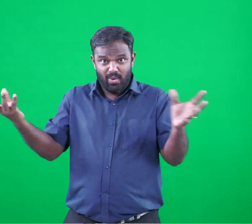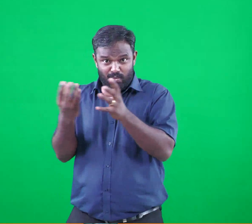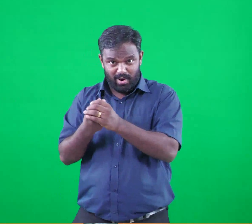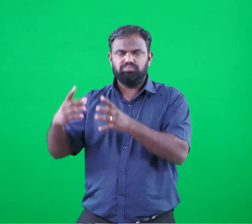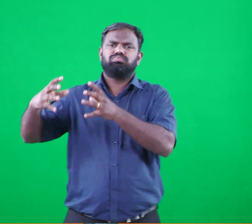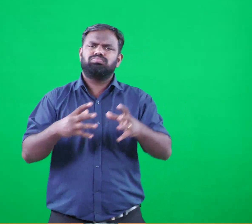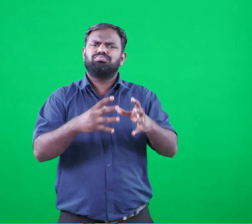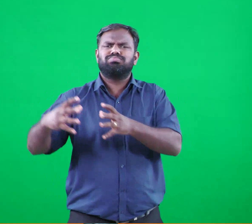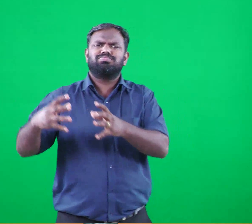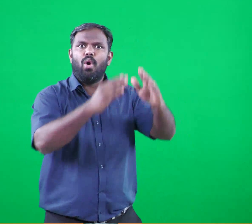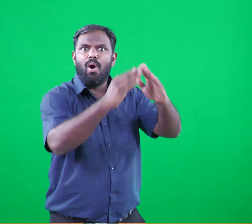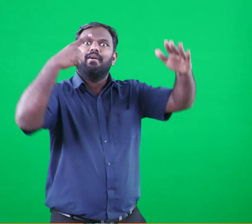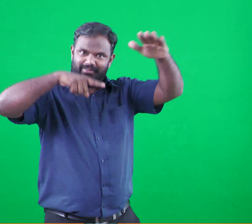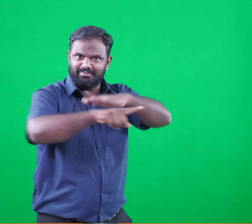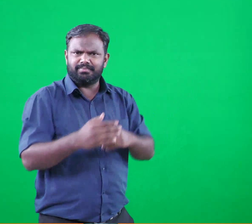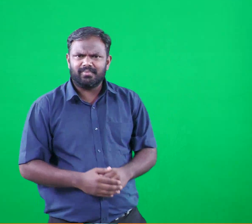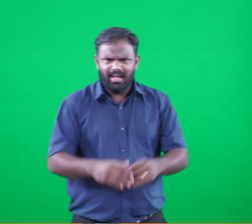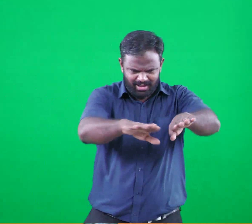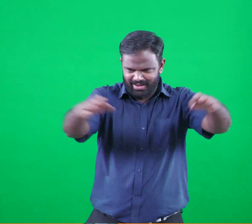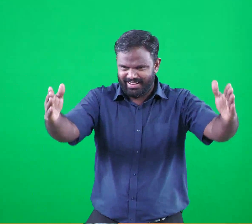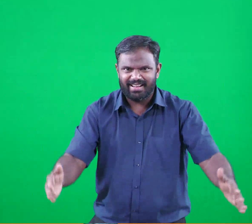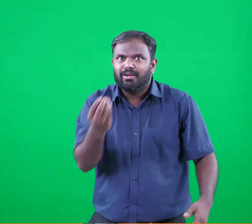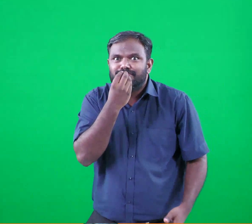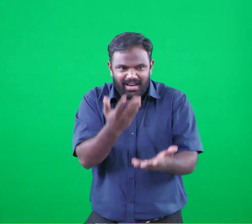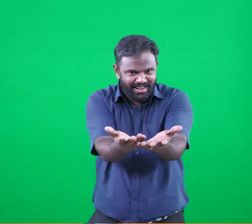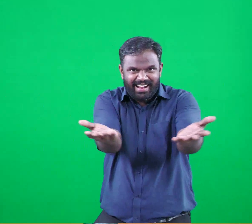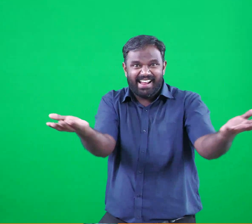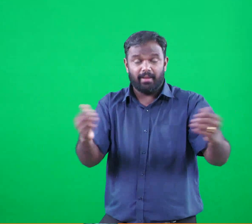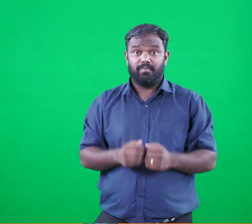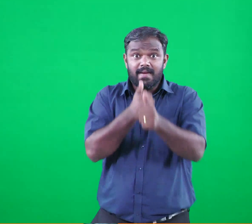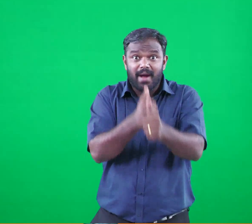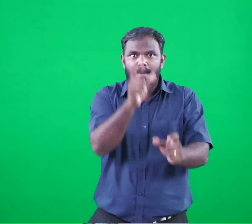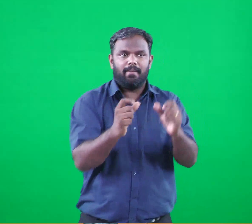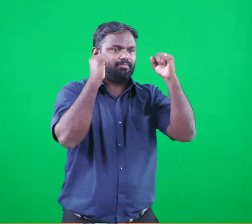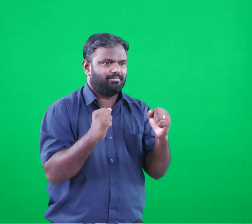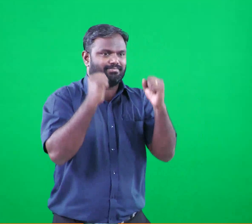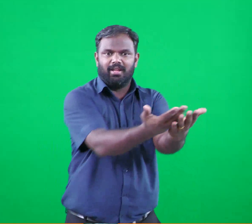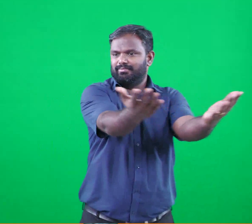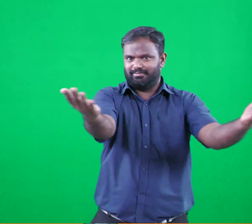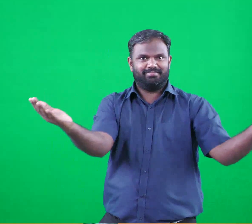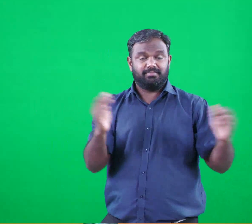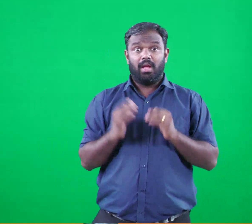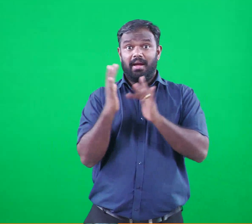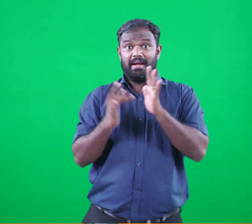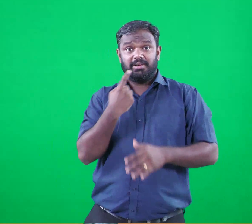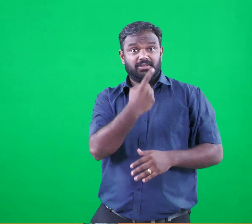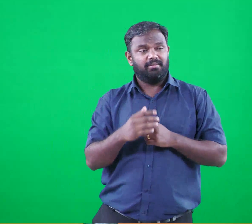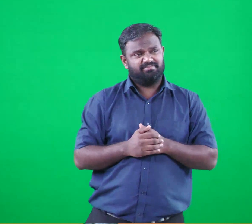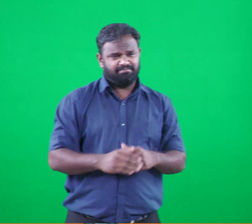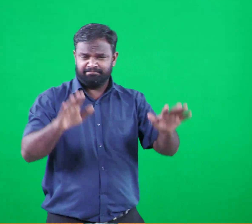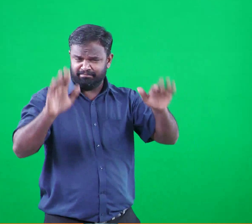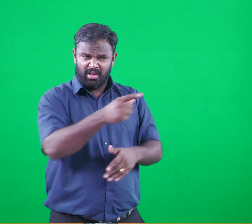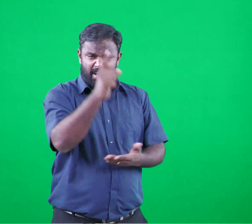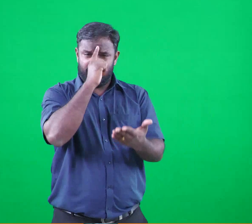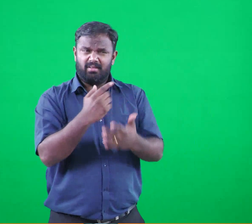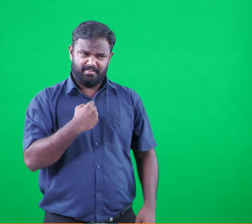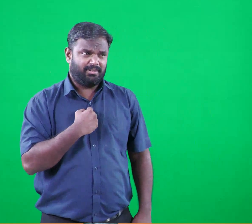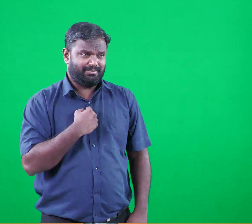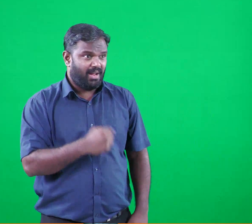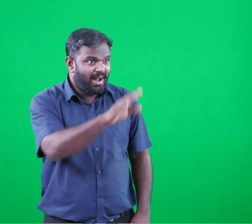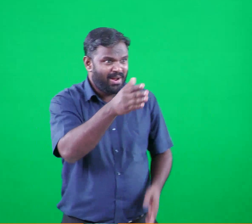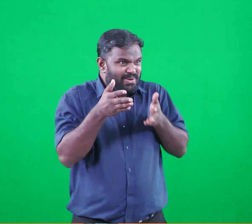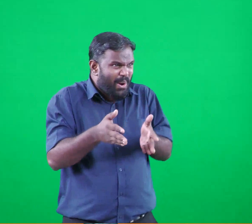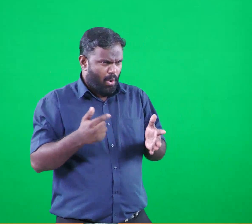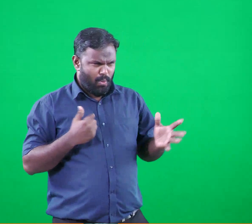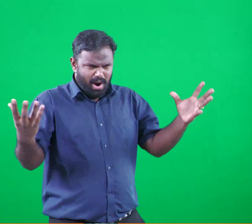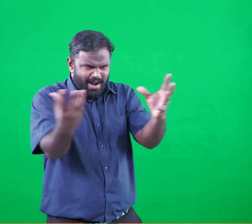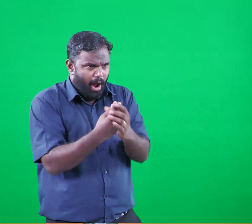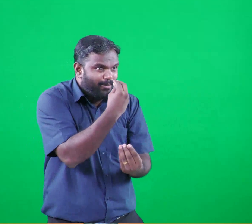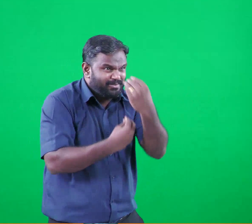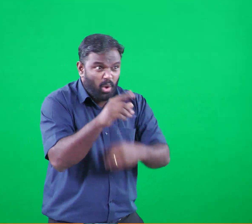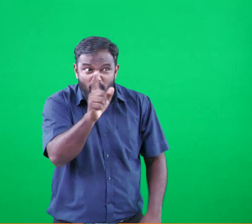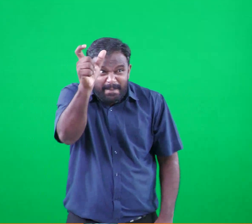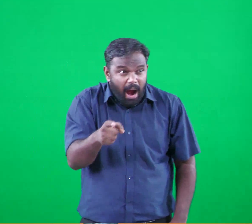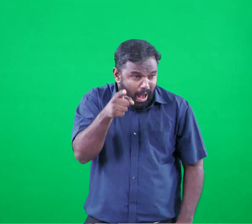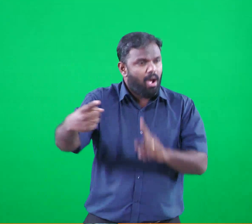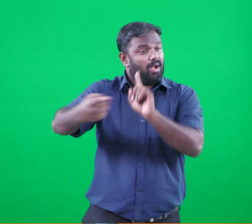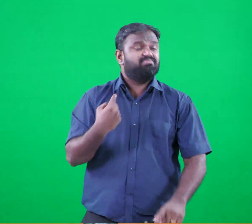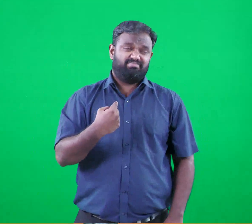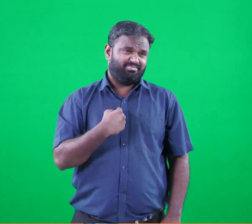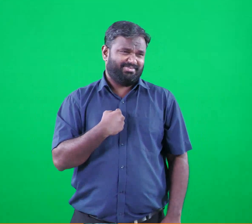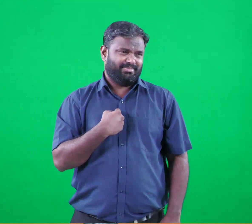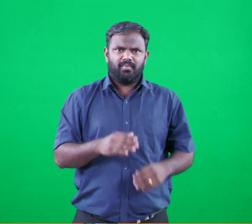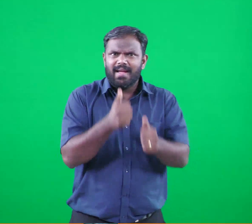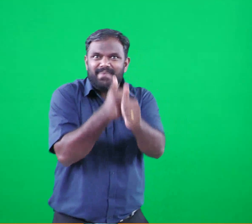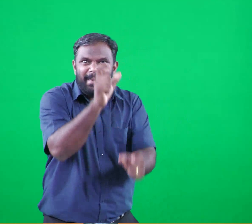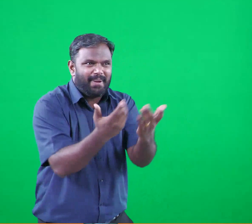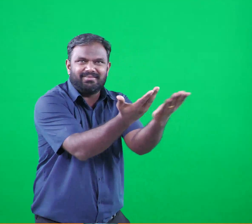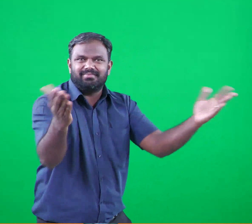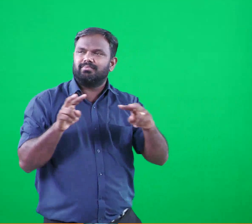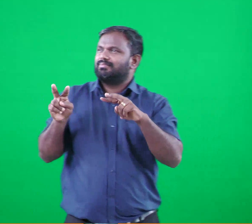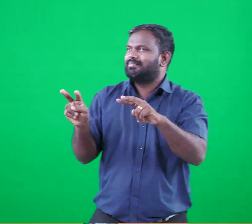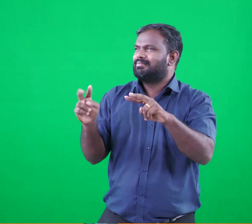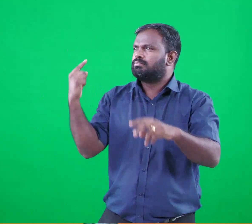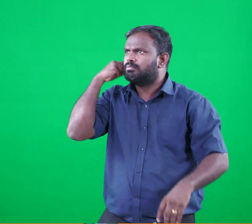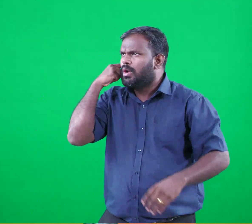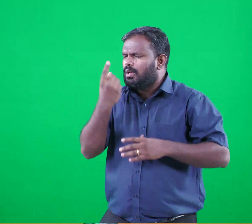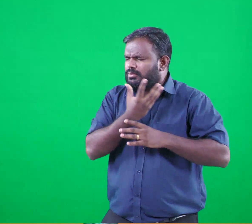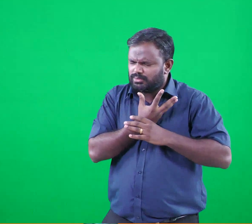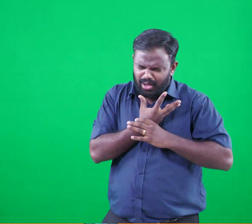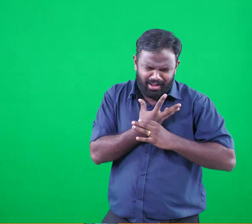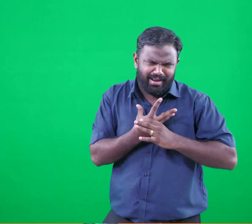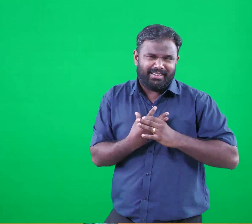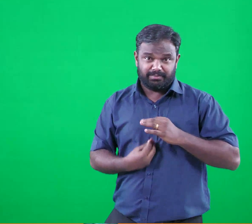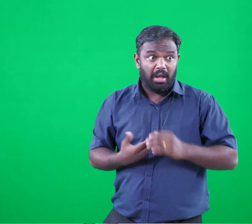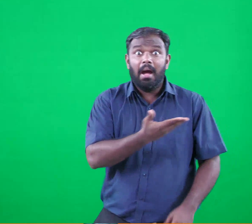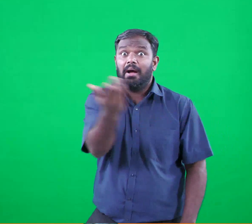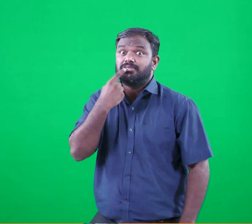And while they were reclining and eating, Jesus said, "Truly I tell you, one of you who is eating with Me will betray Me."